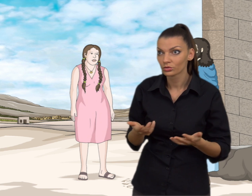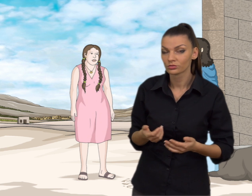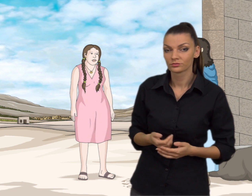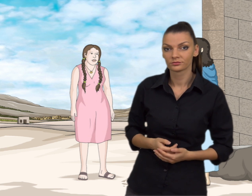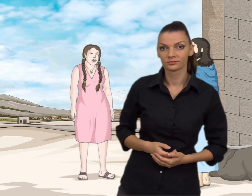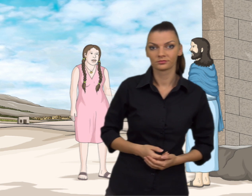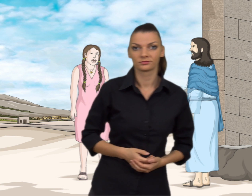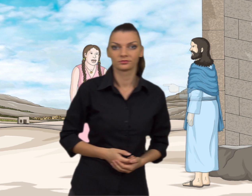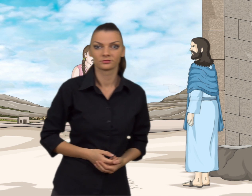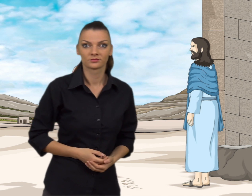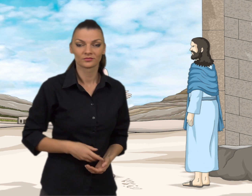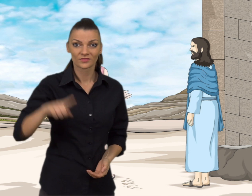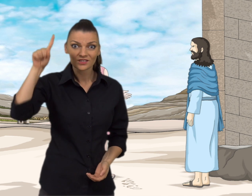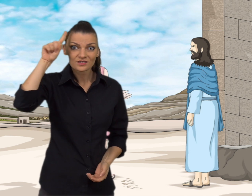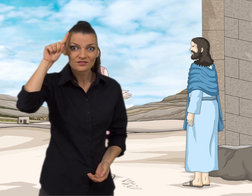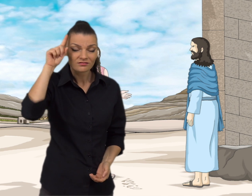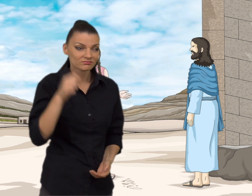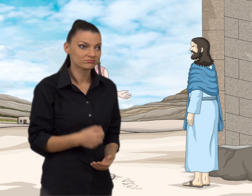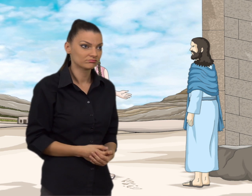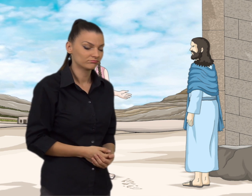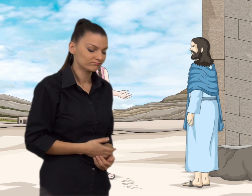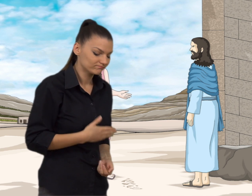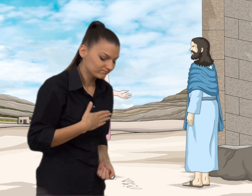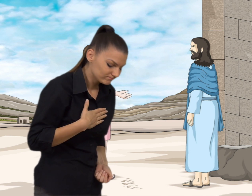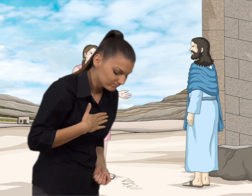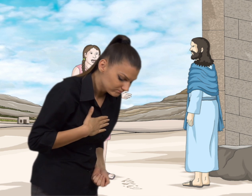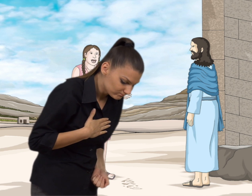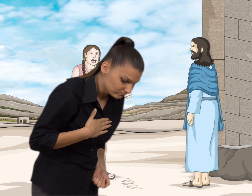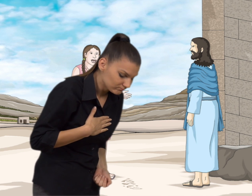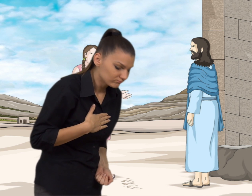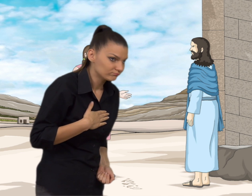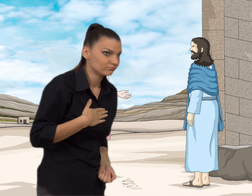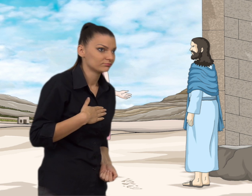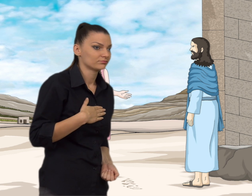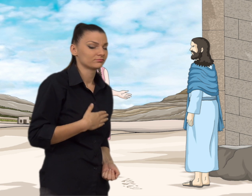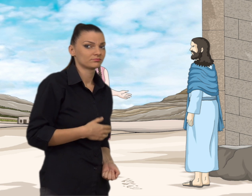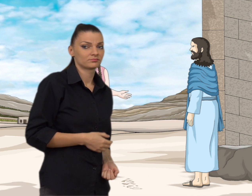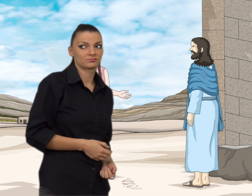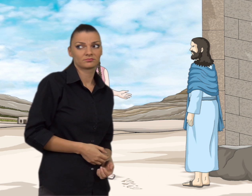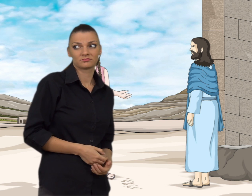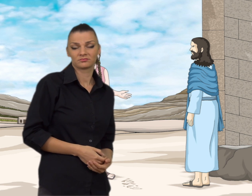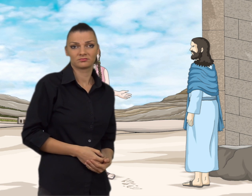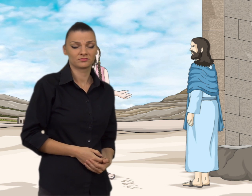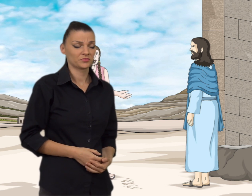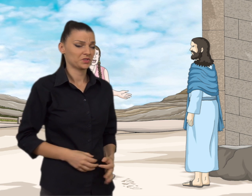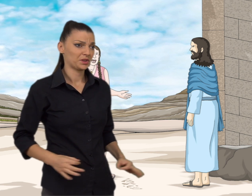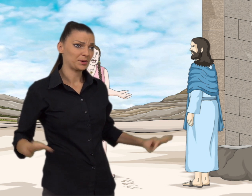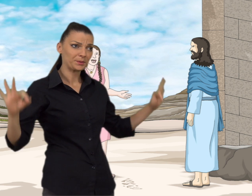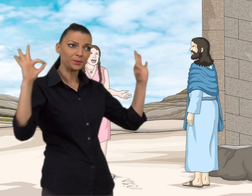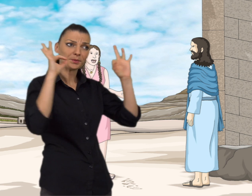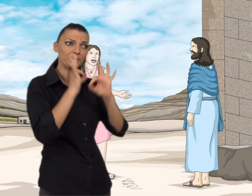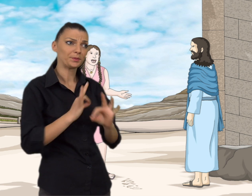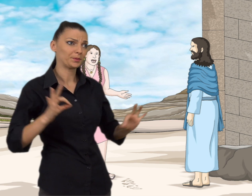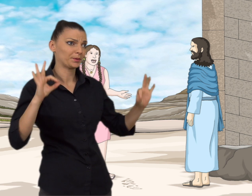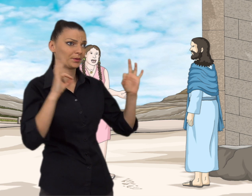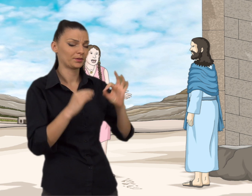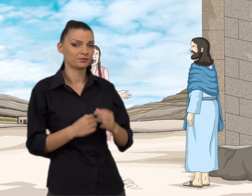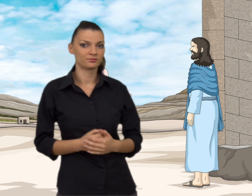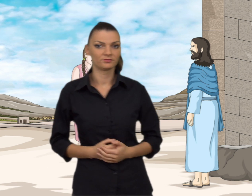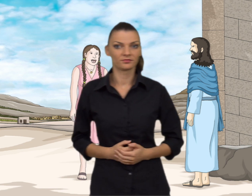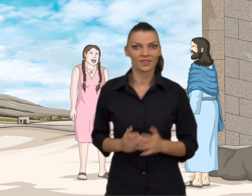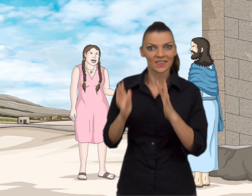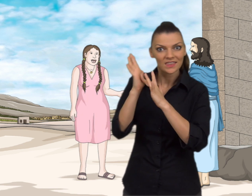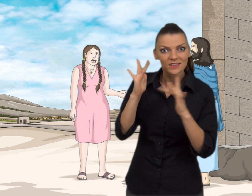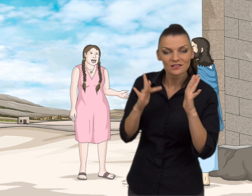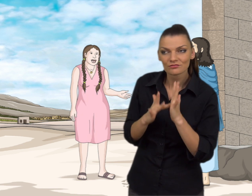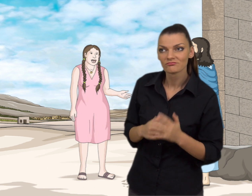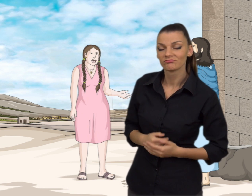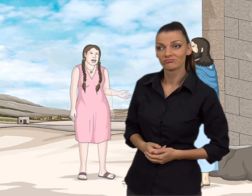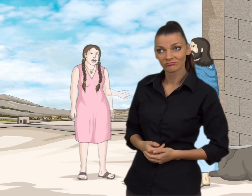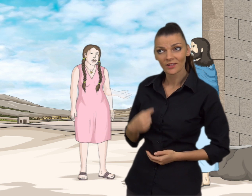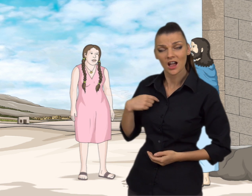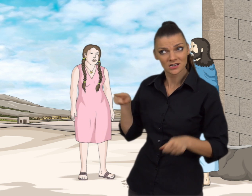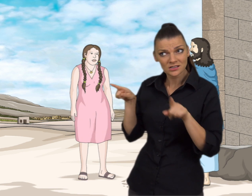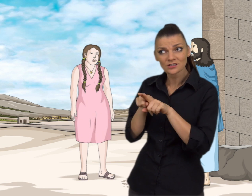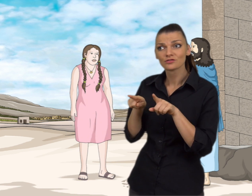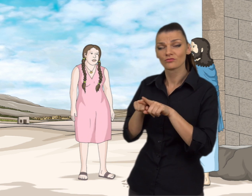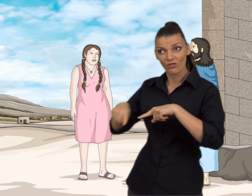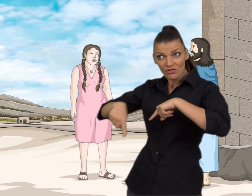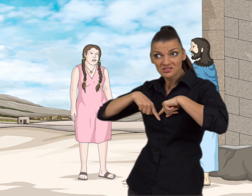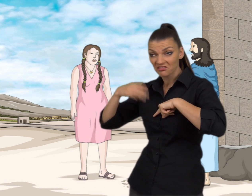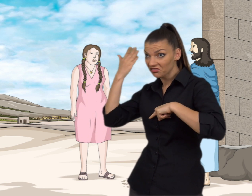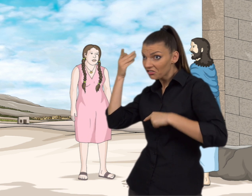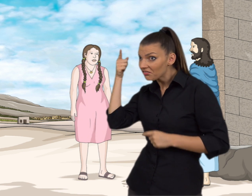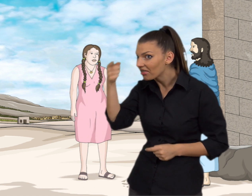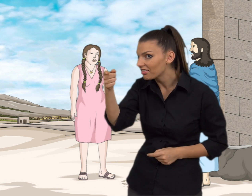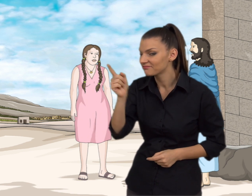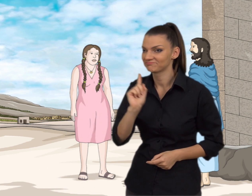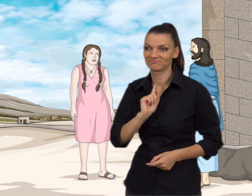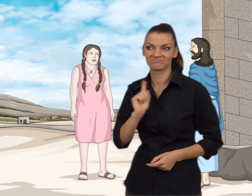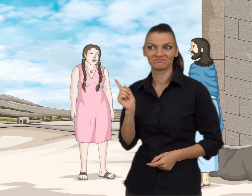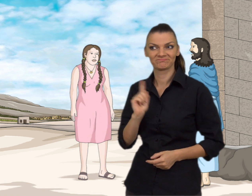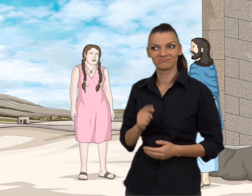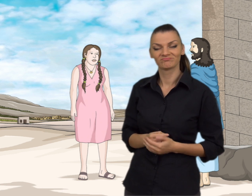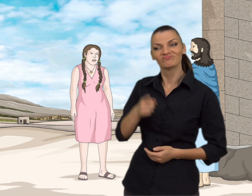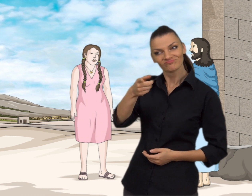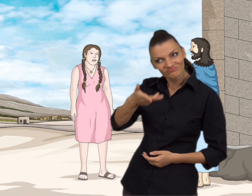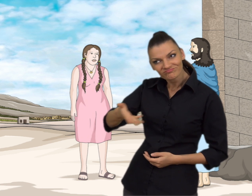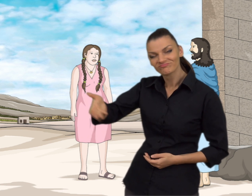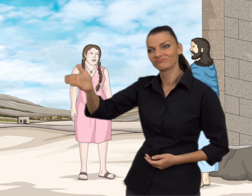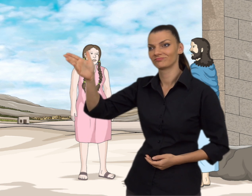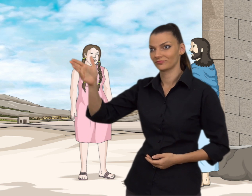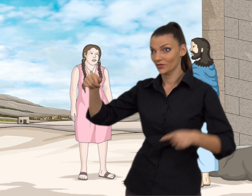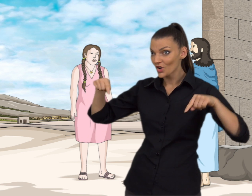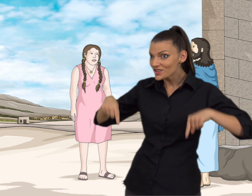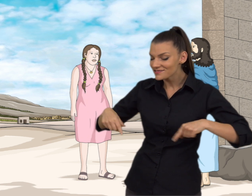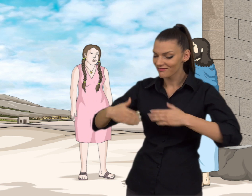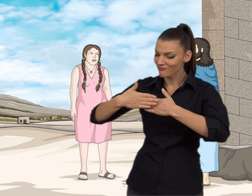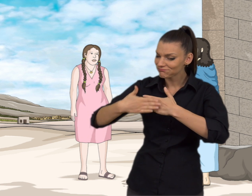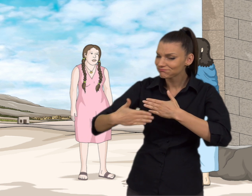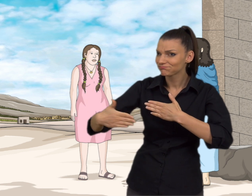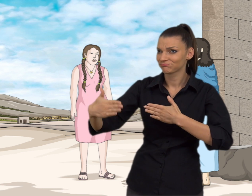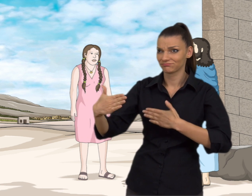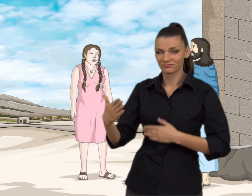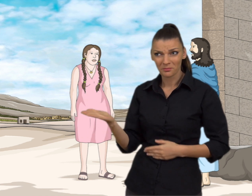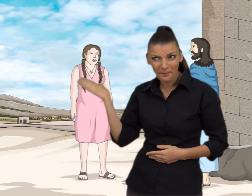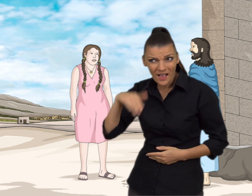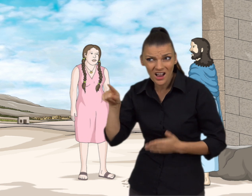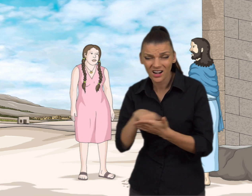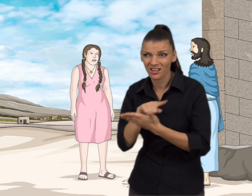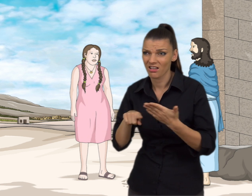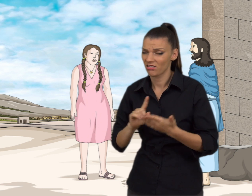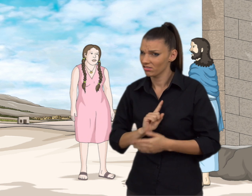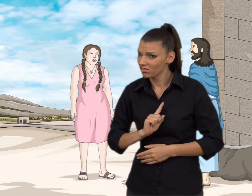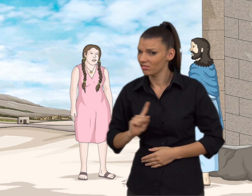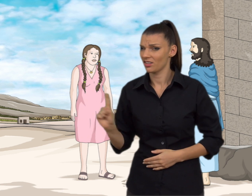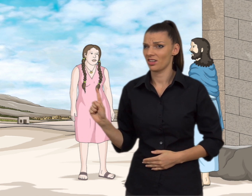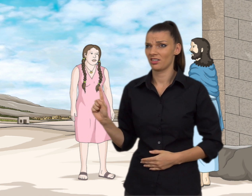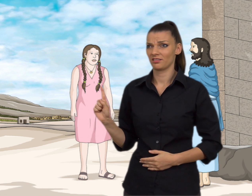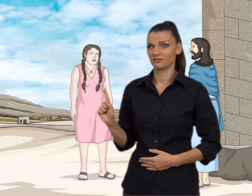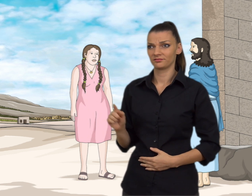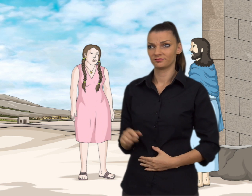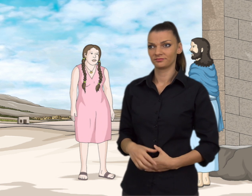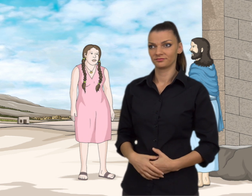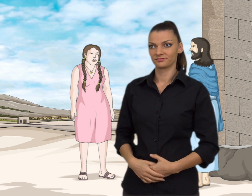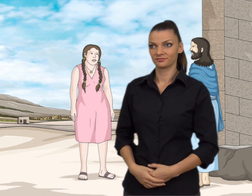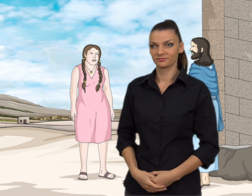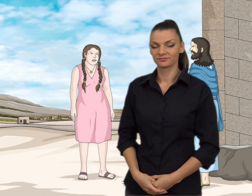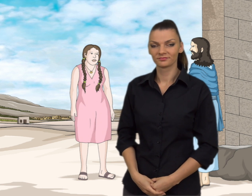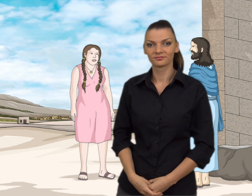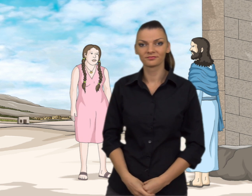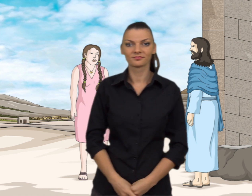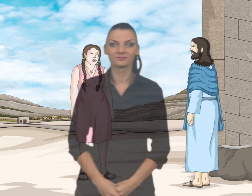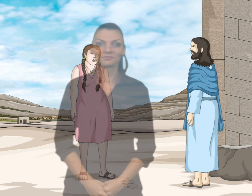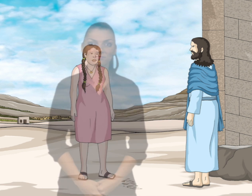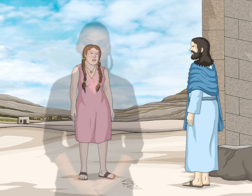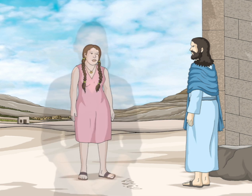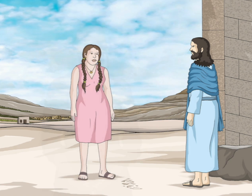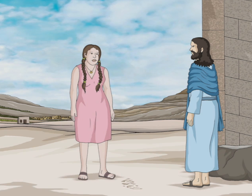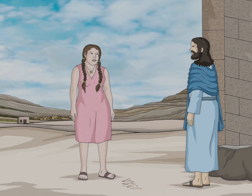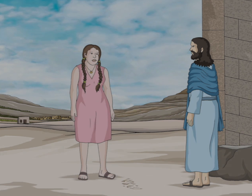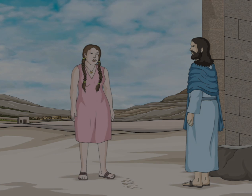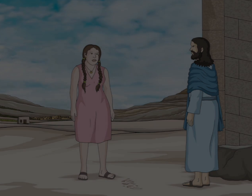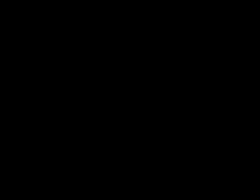“No one, Lord,” she answered. “Then neither do I condemn you,” Jesus declared. “Now go and sin no more.”